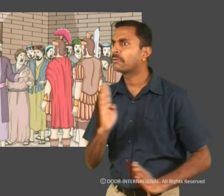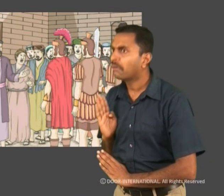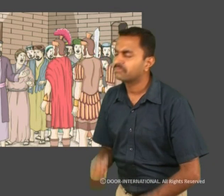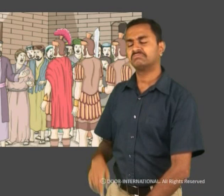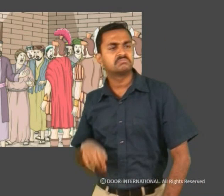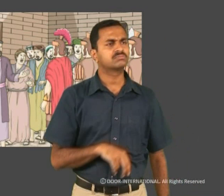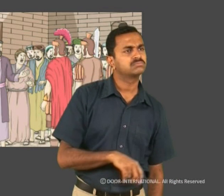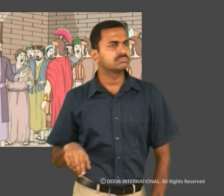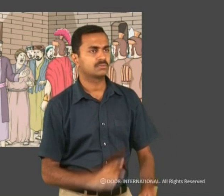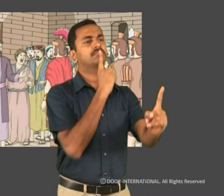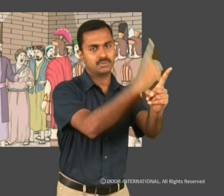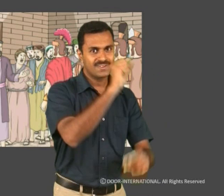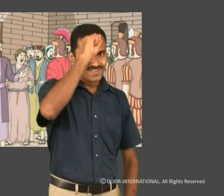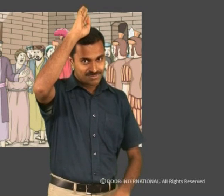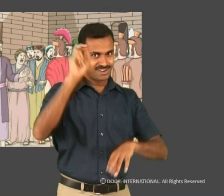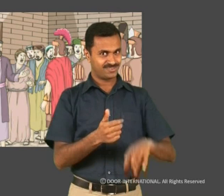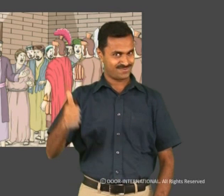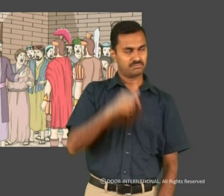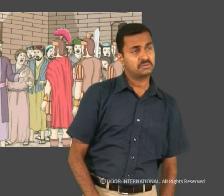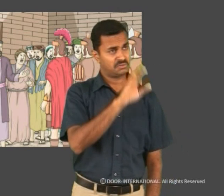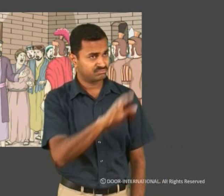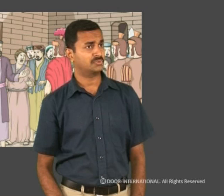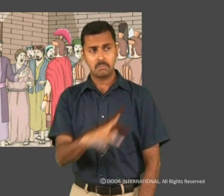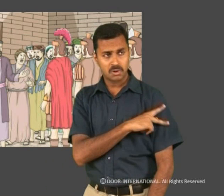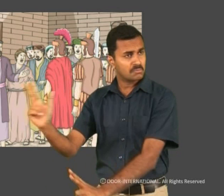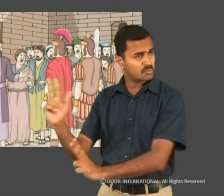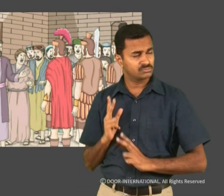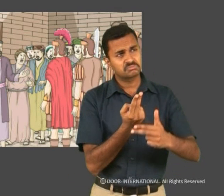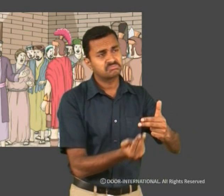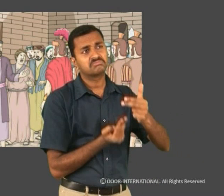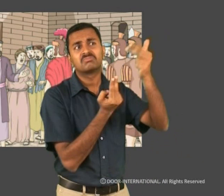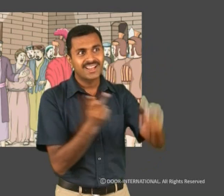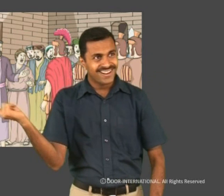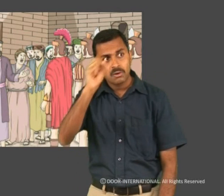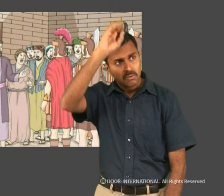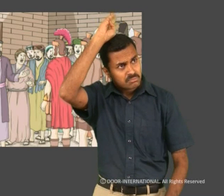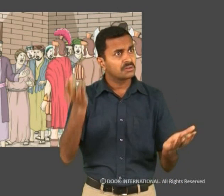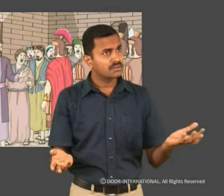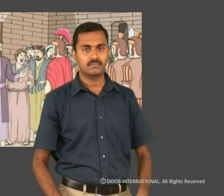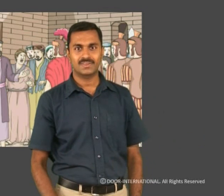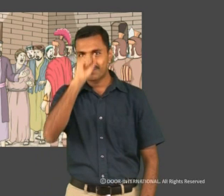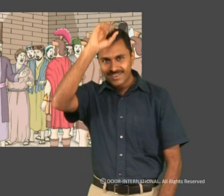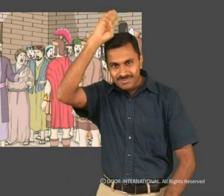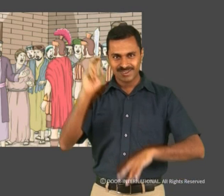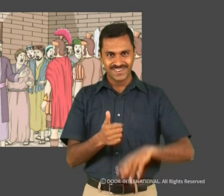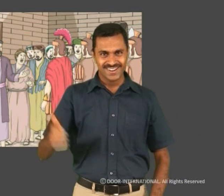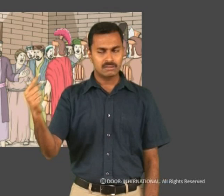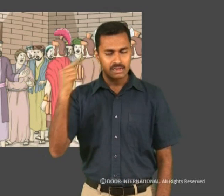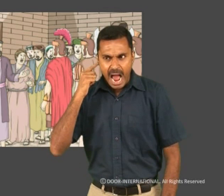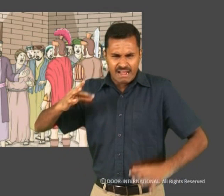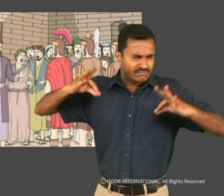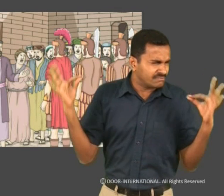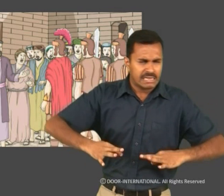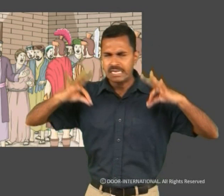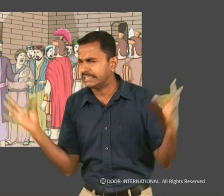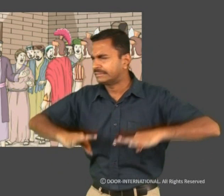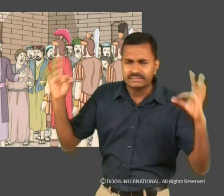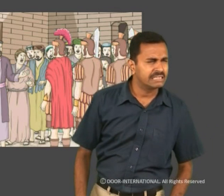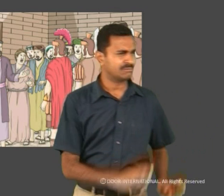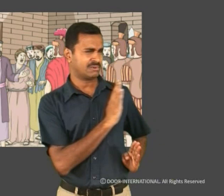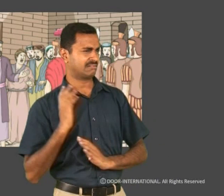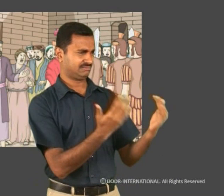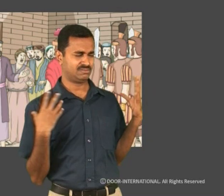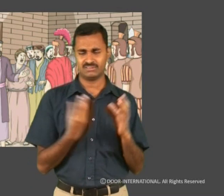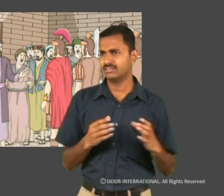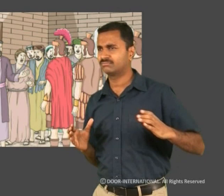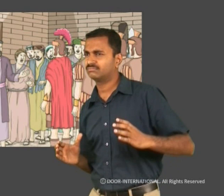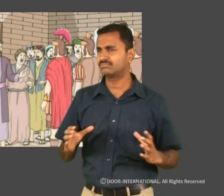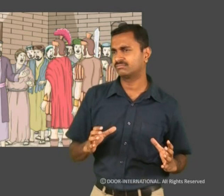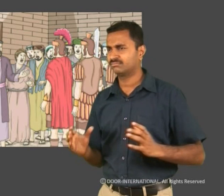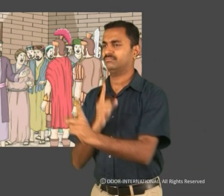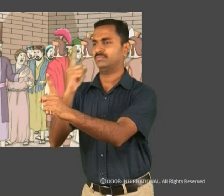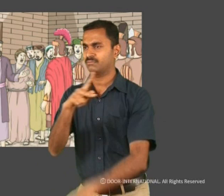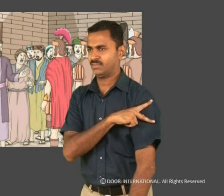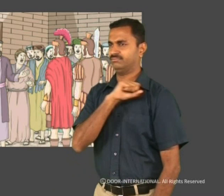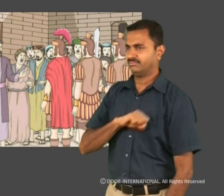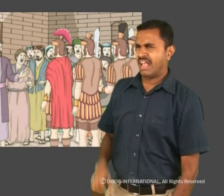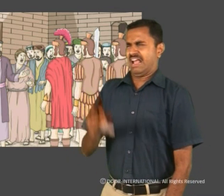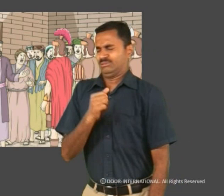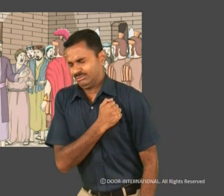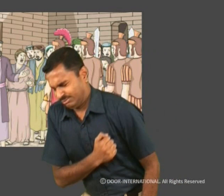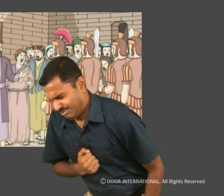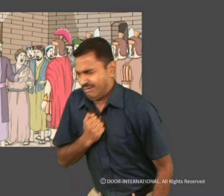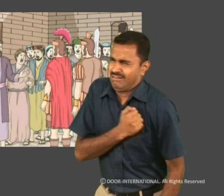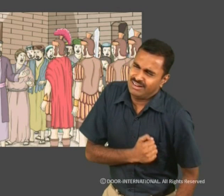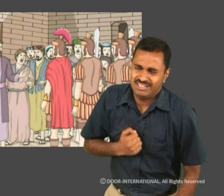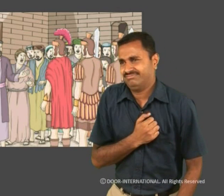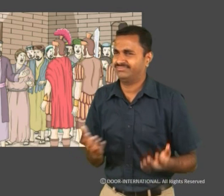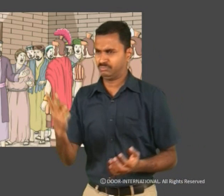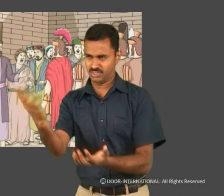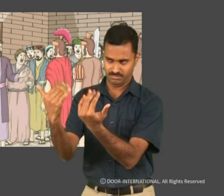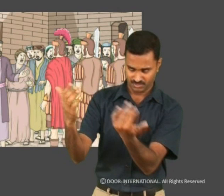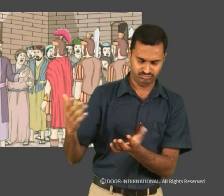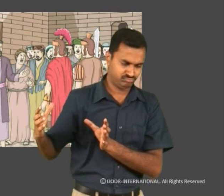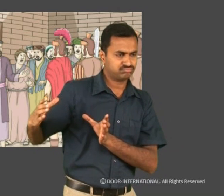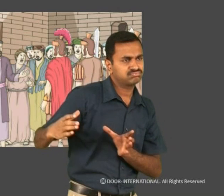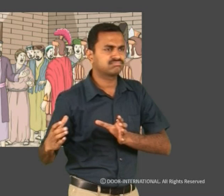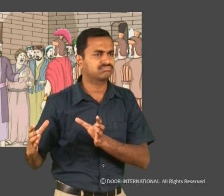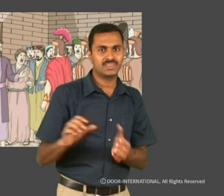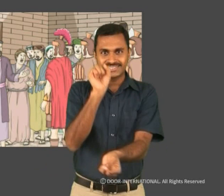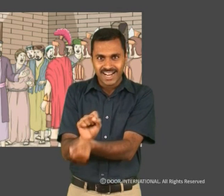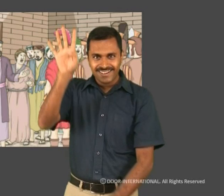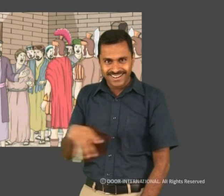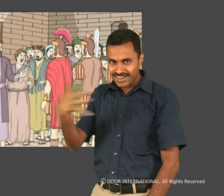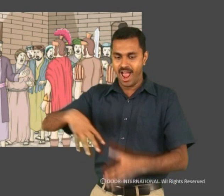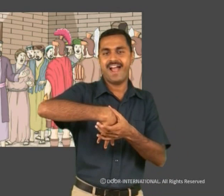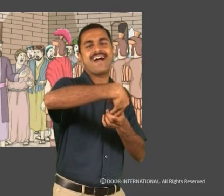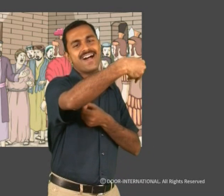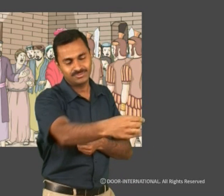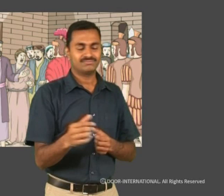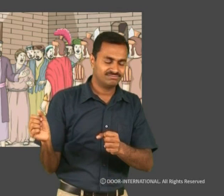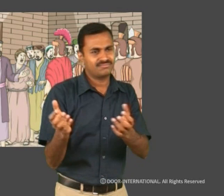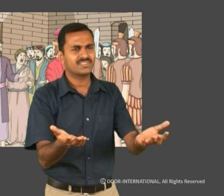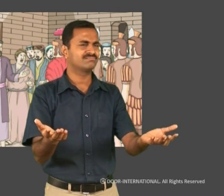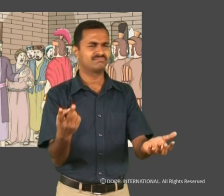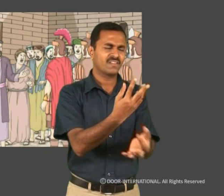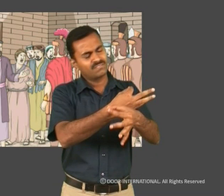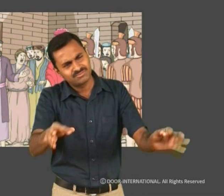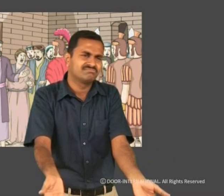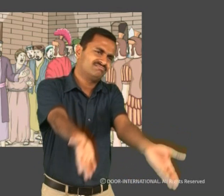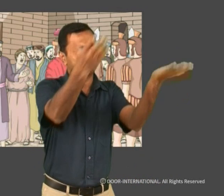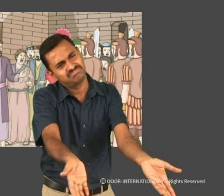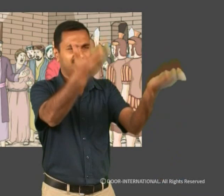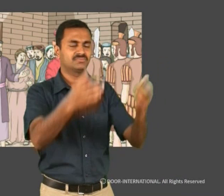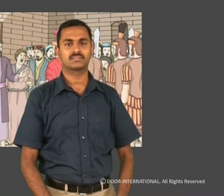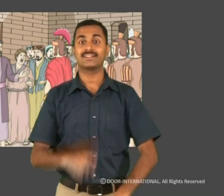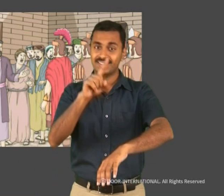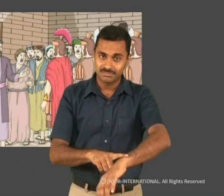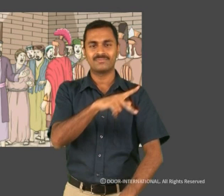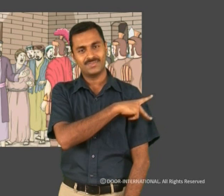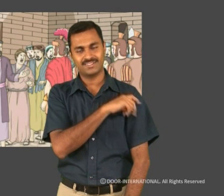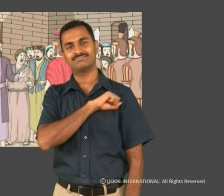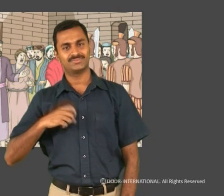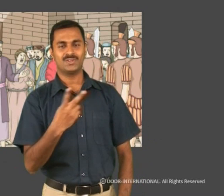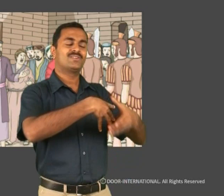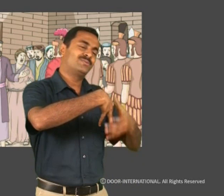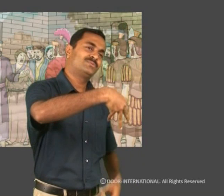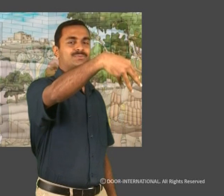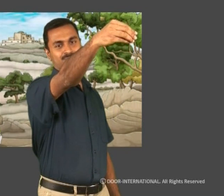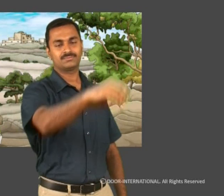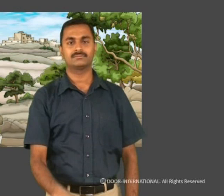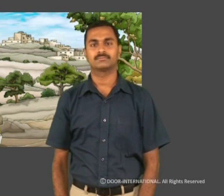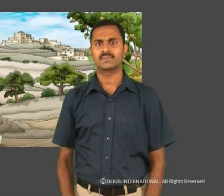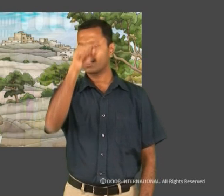So the officers relayed this message to the magistrates, who were alarmed to hear that Paul and Silas were Roman citizens. They came to appease them and led them out, requesting that they leave the city.